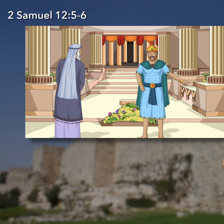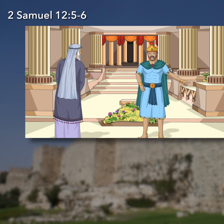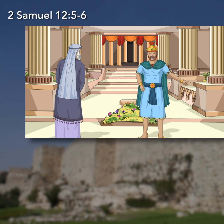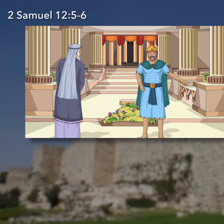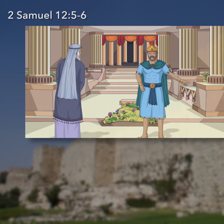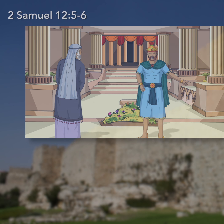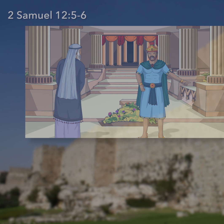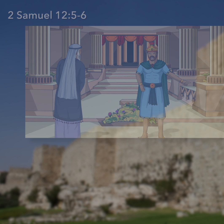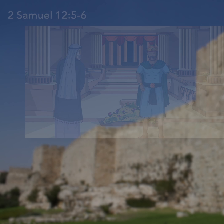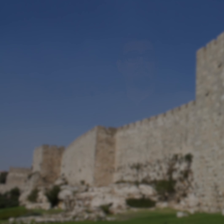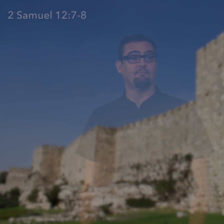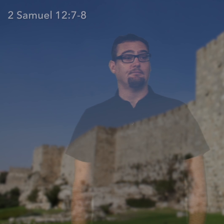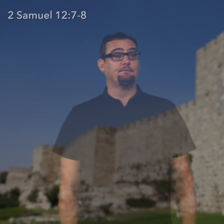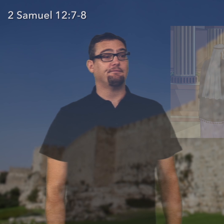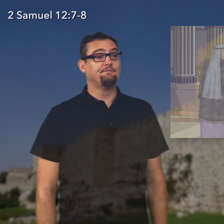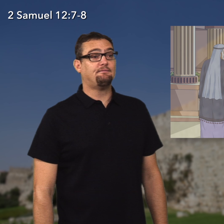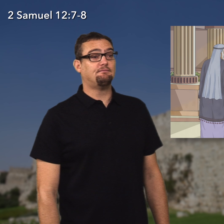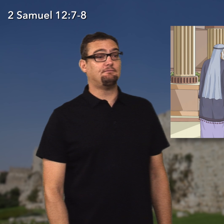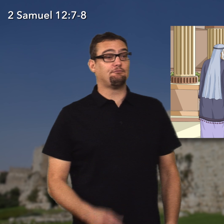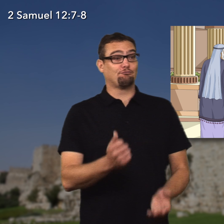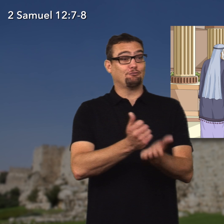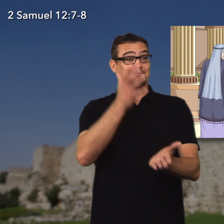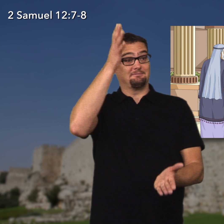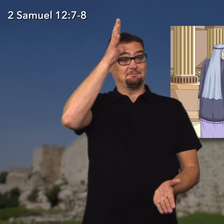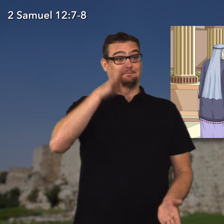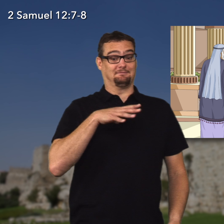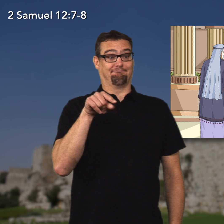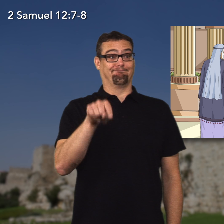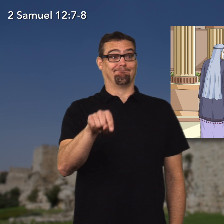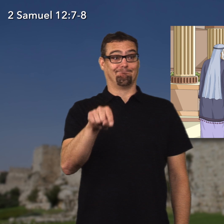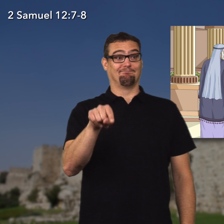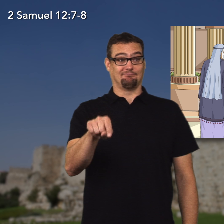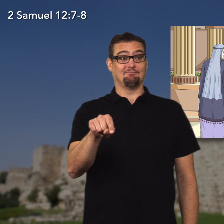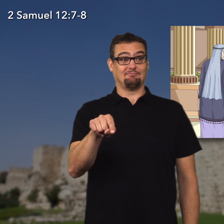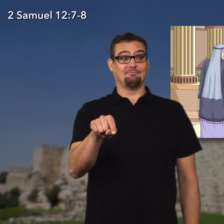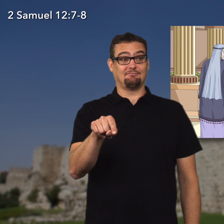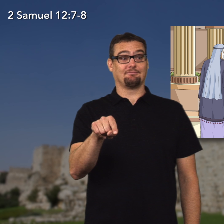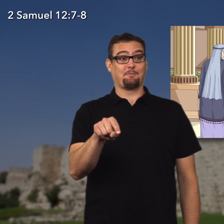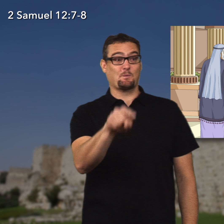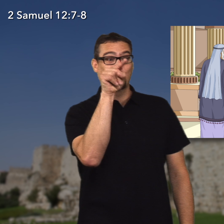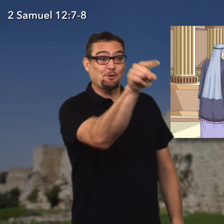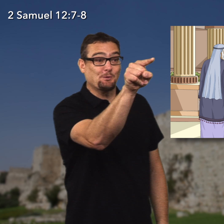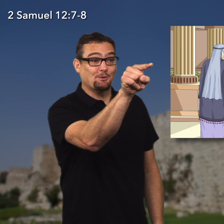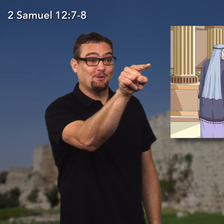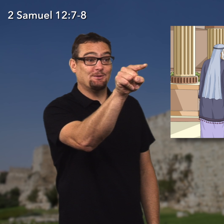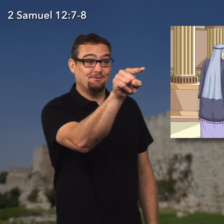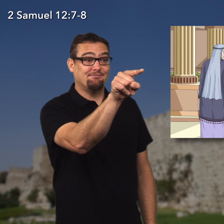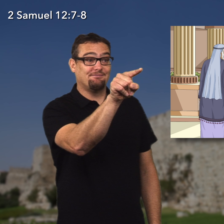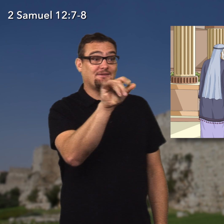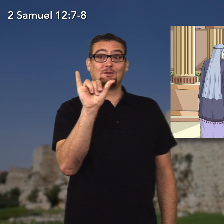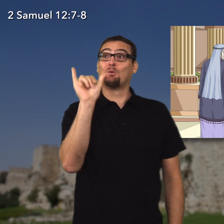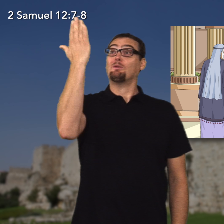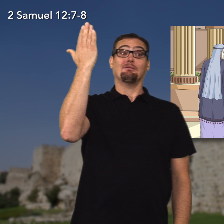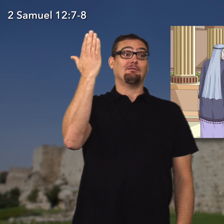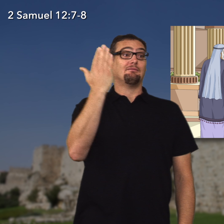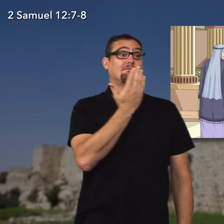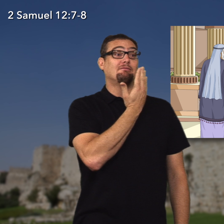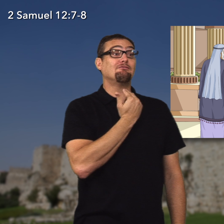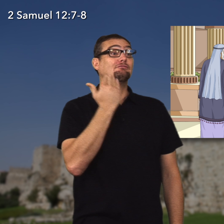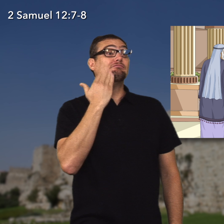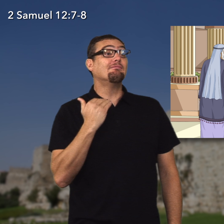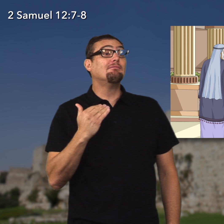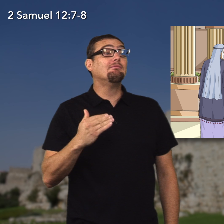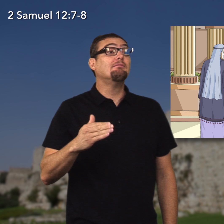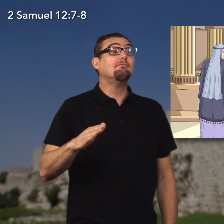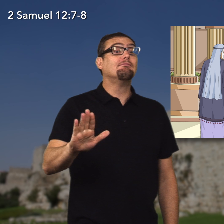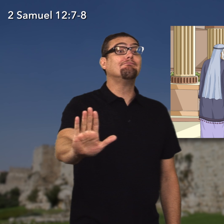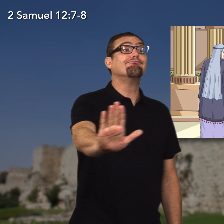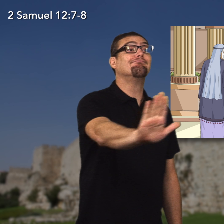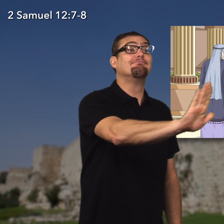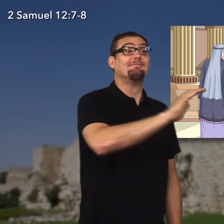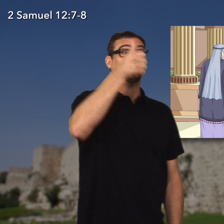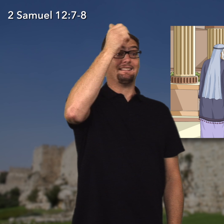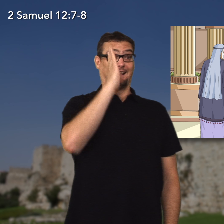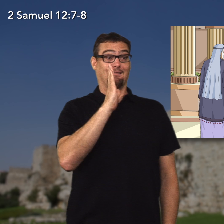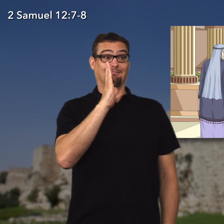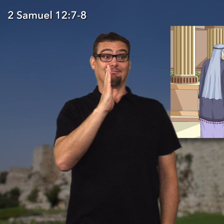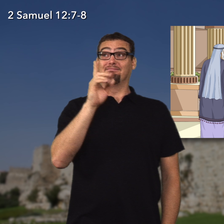Then Nathan said to David, “You are that man!